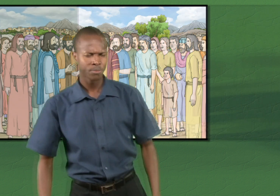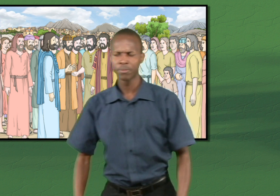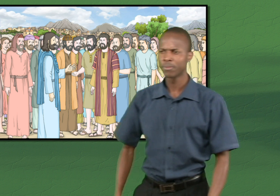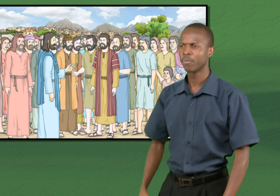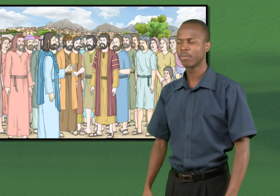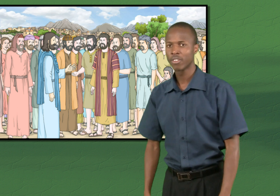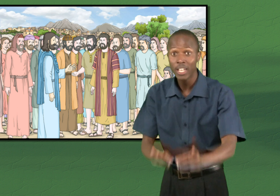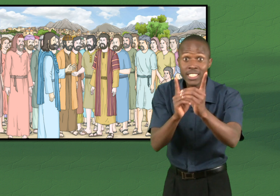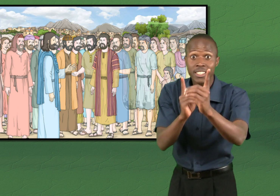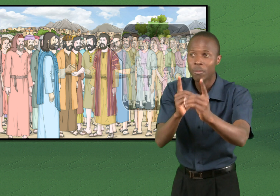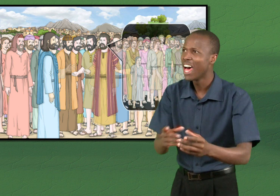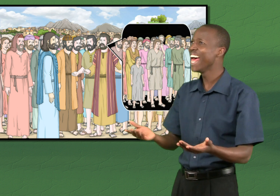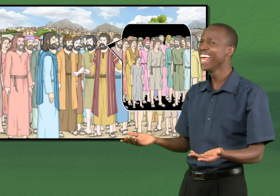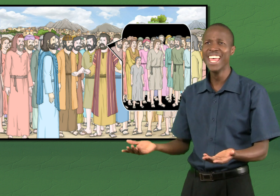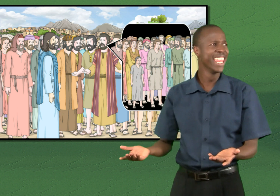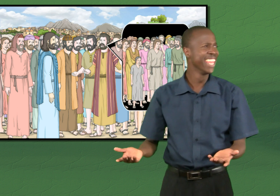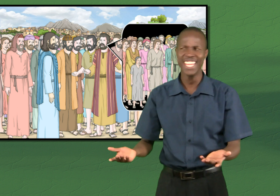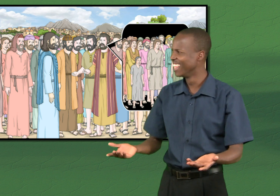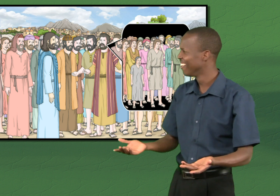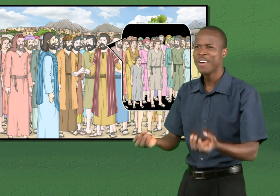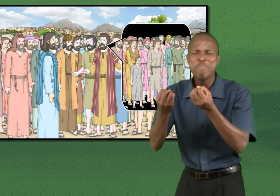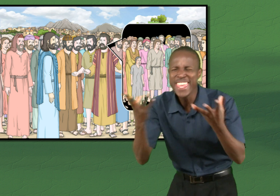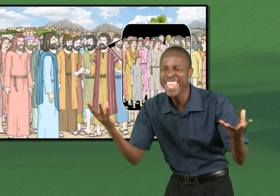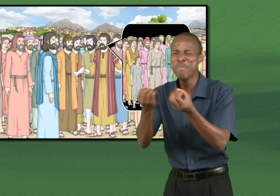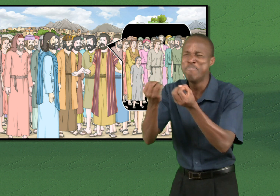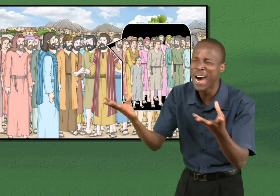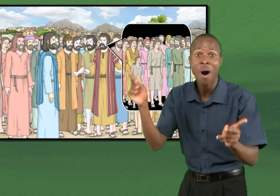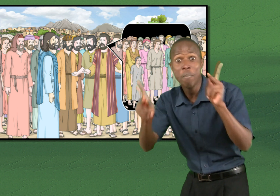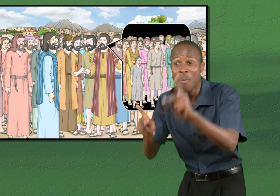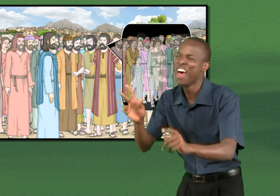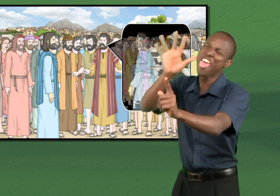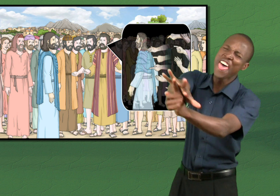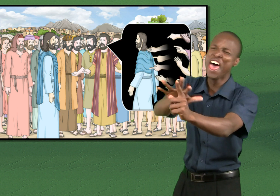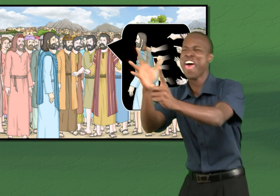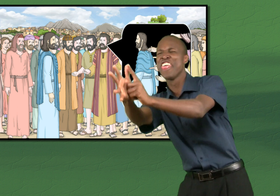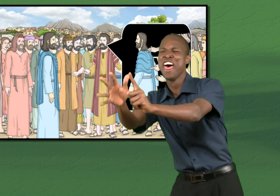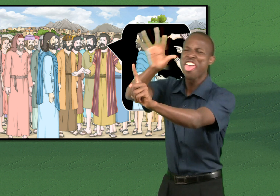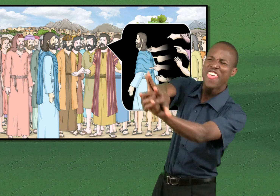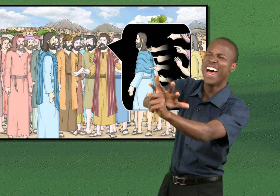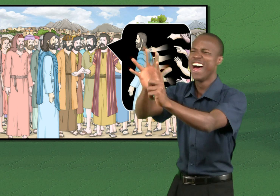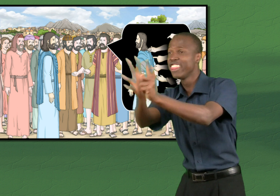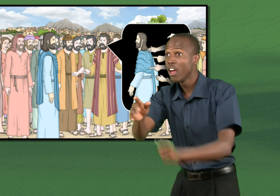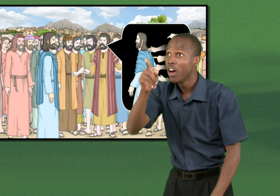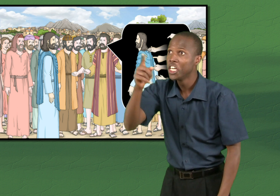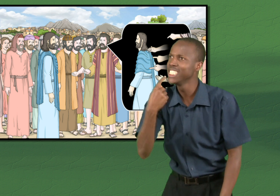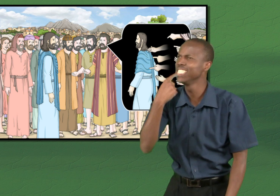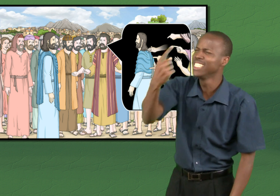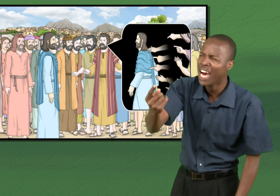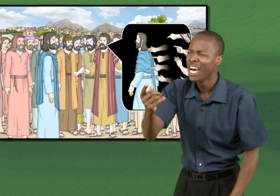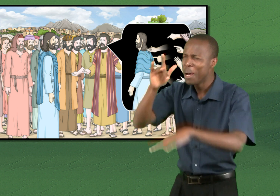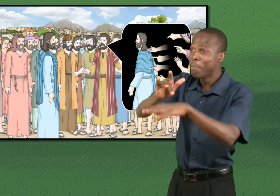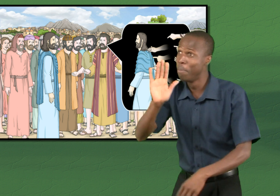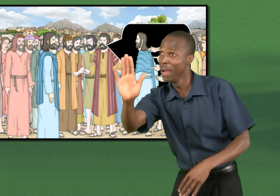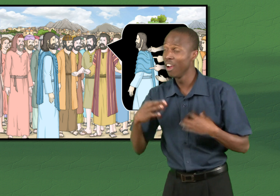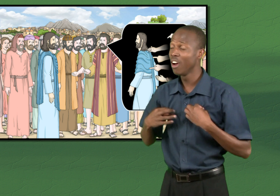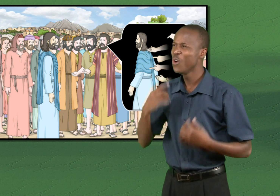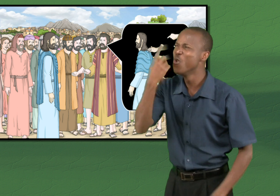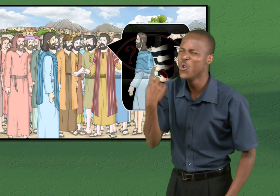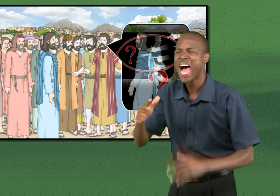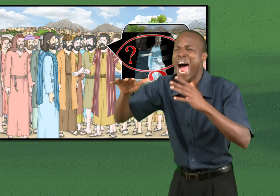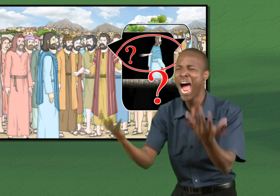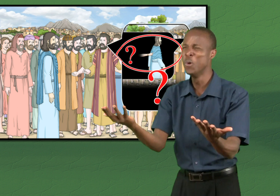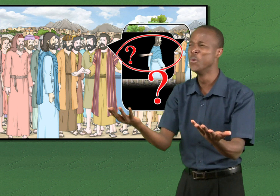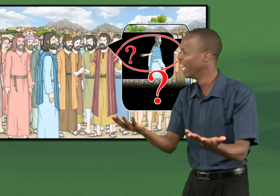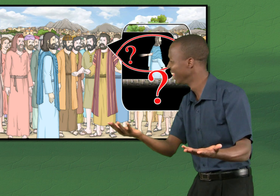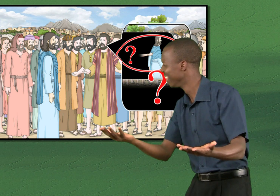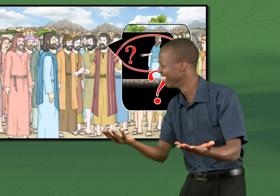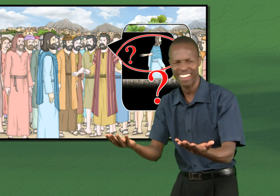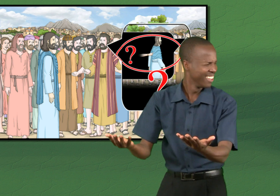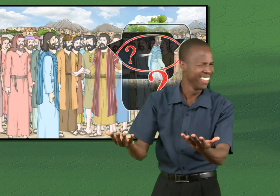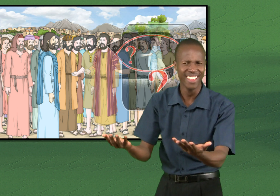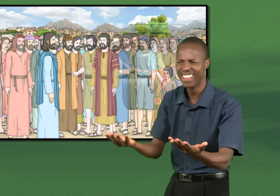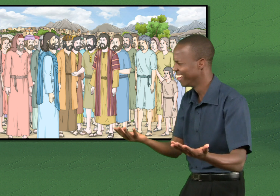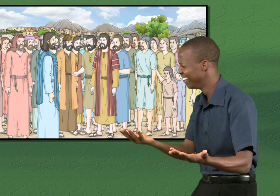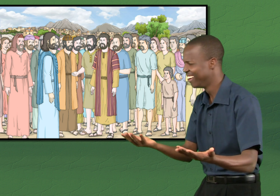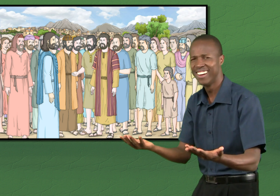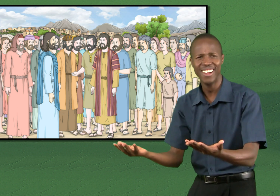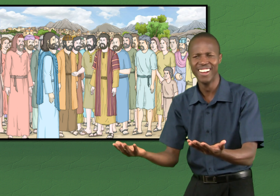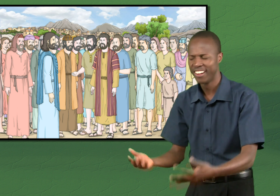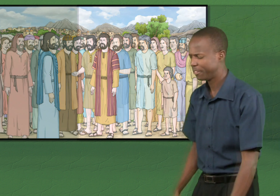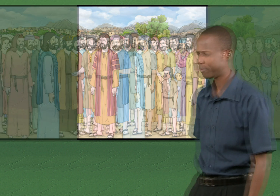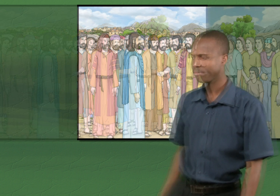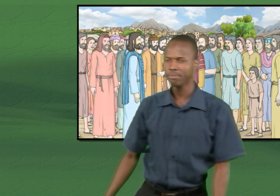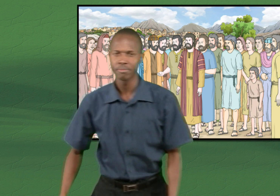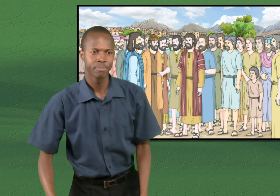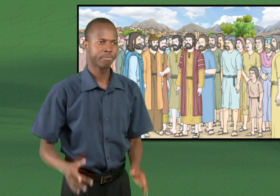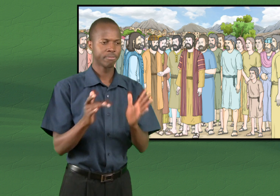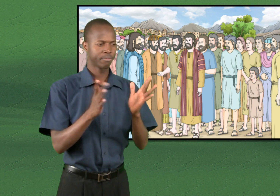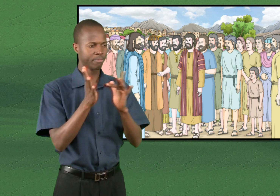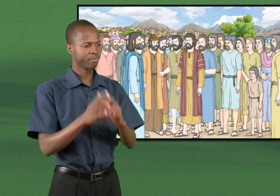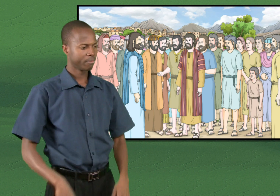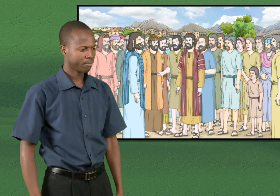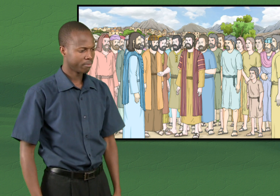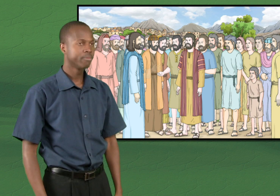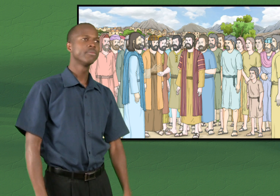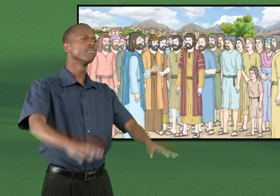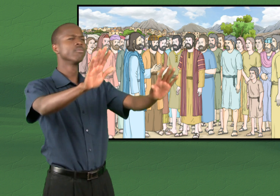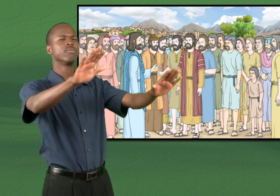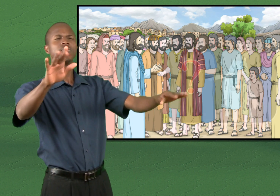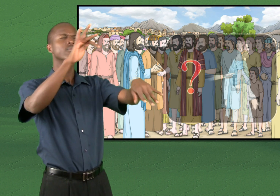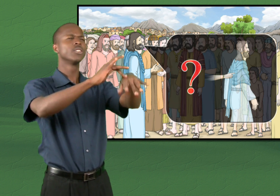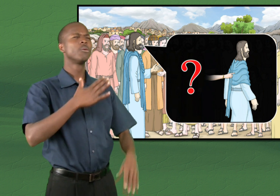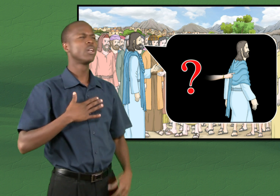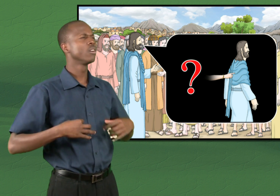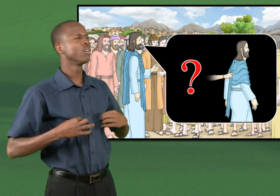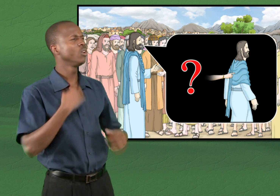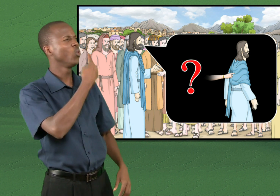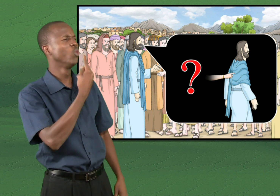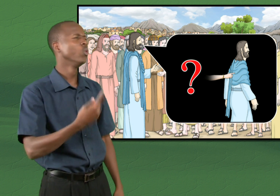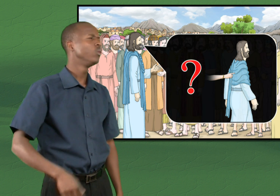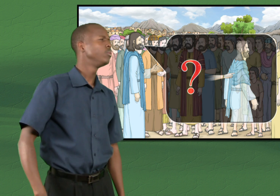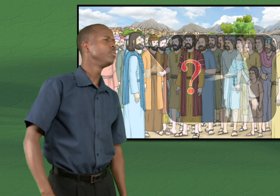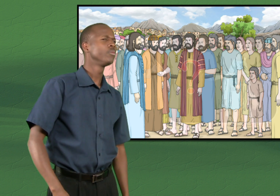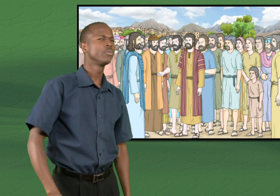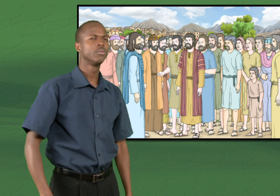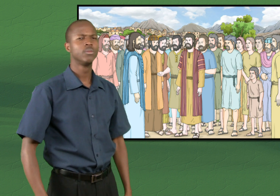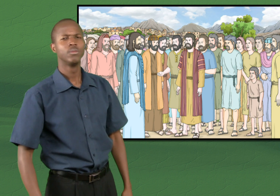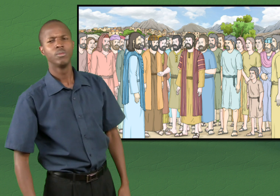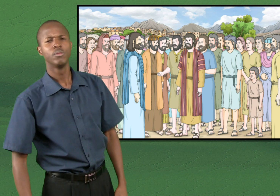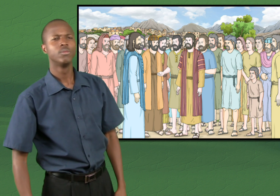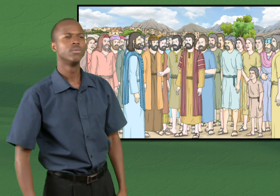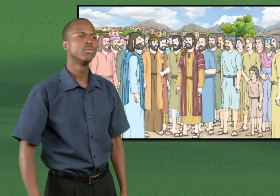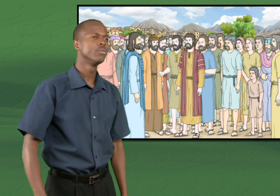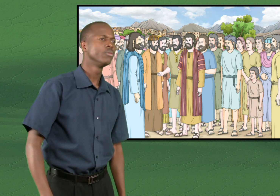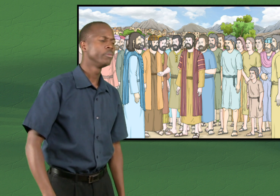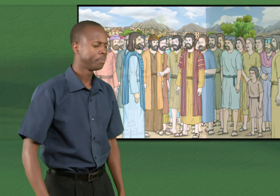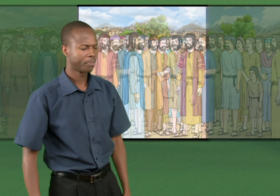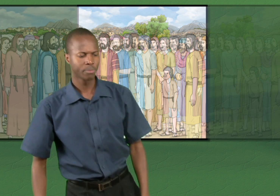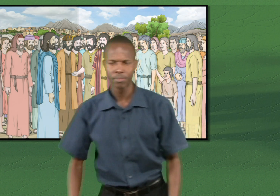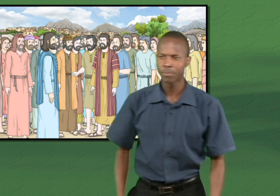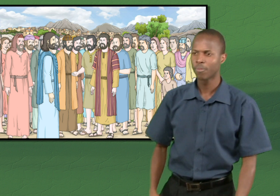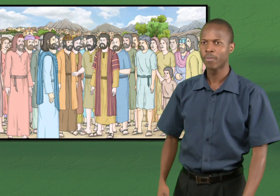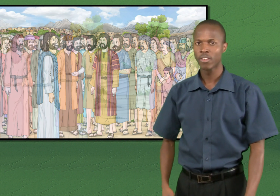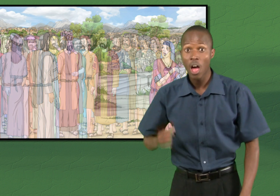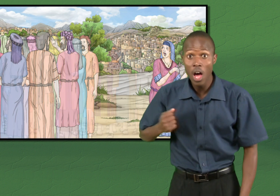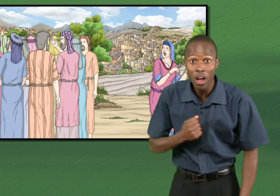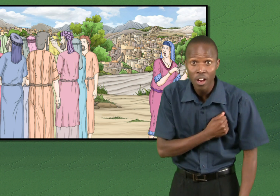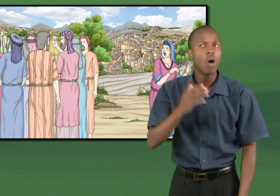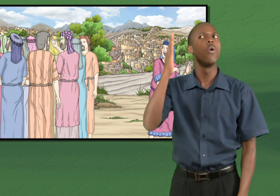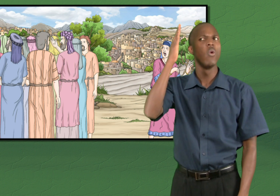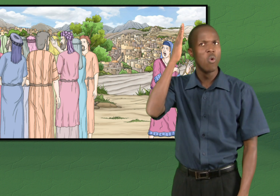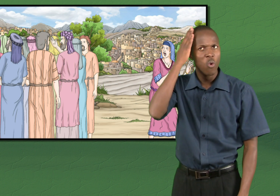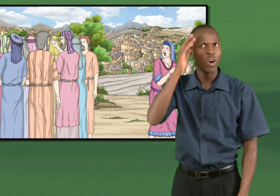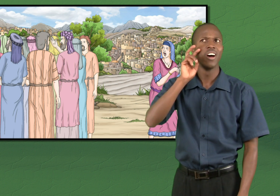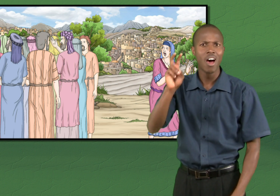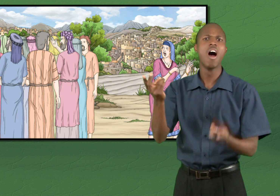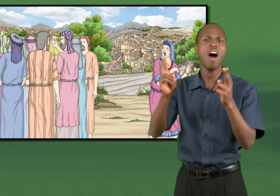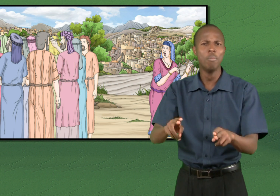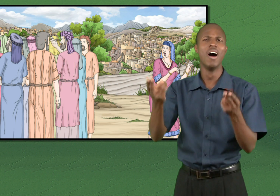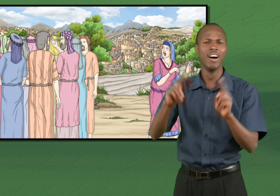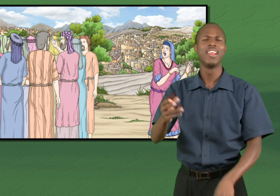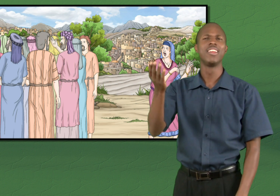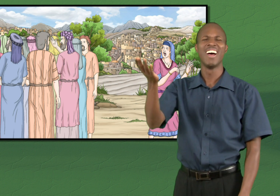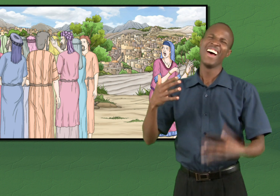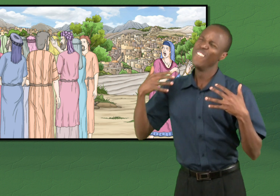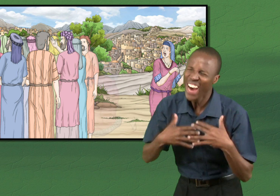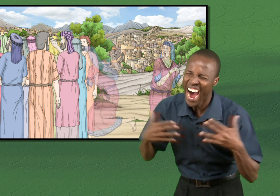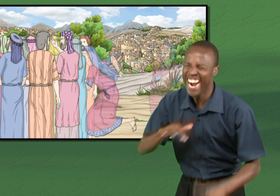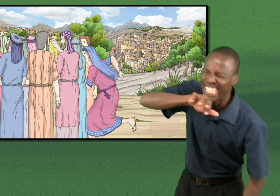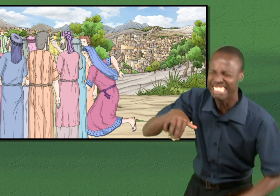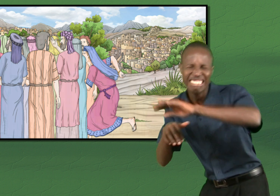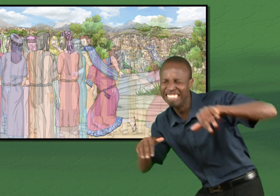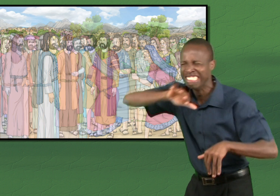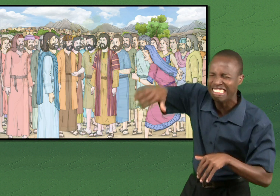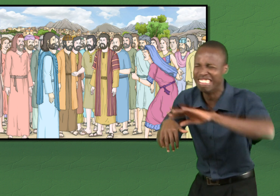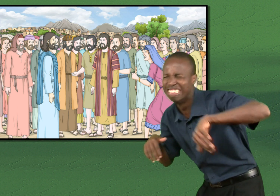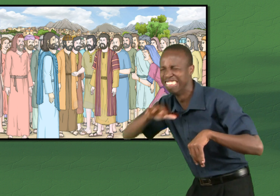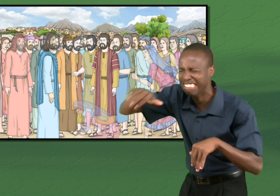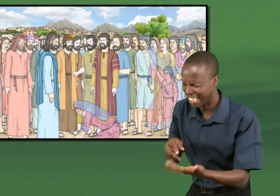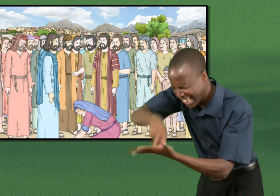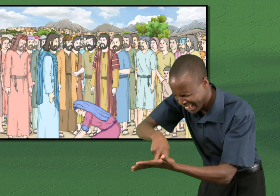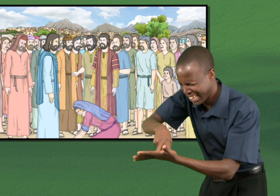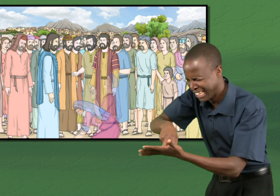His disciples answered, “You can see the crowd pressing in on You, and yet You ask, ‘Who touched Me?’” But He kept looking around to see who had done this.